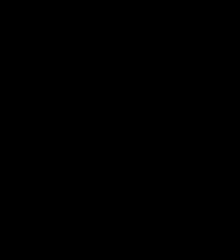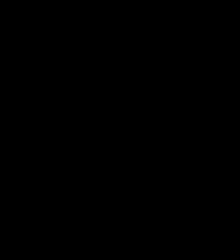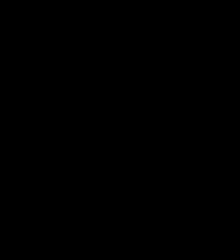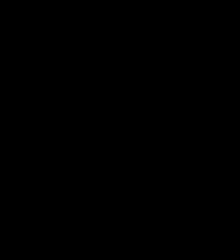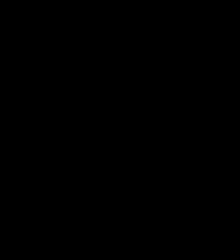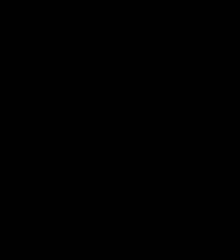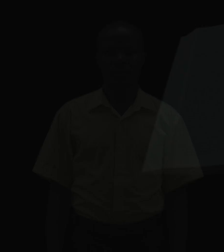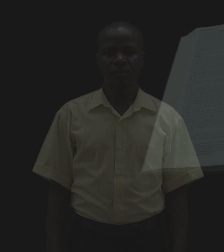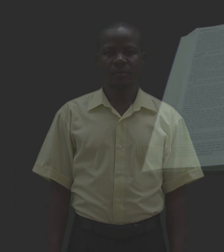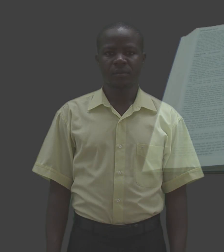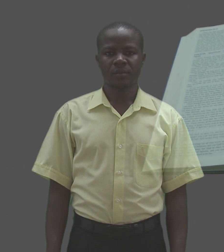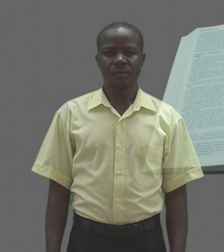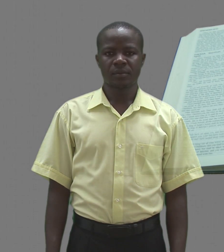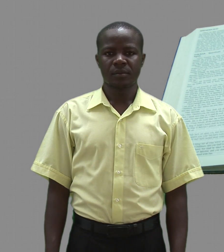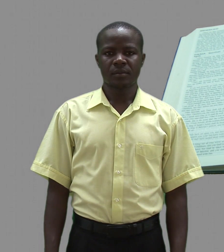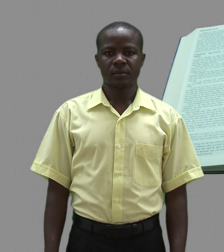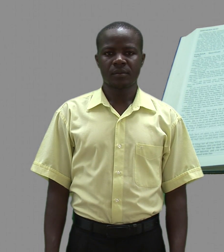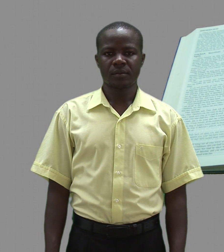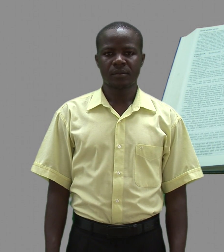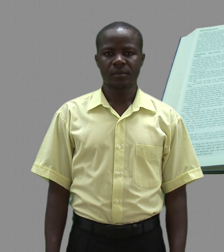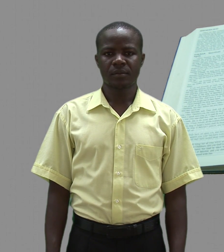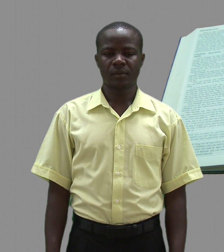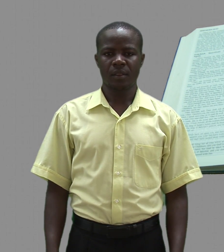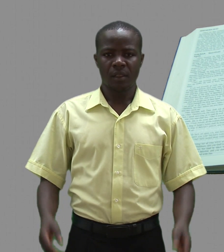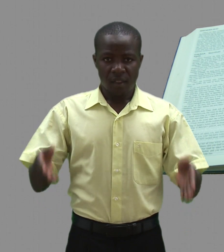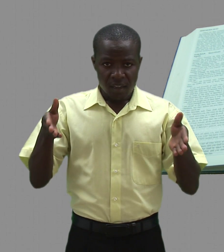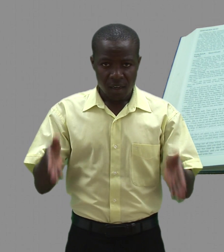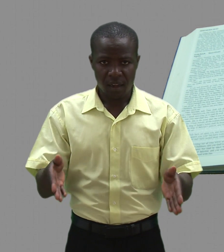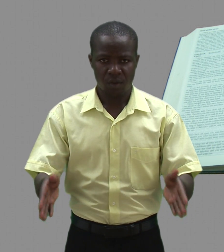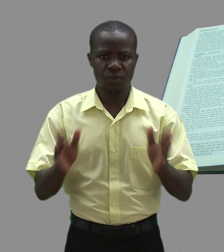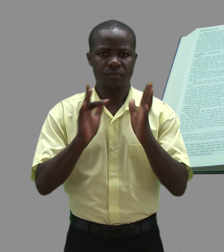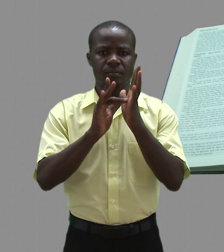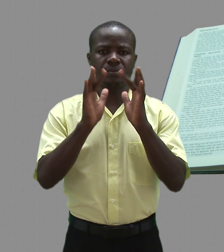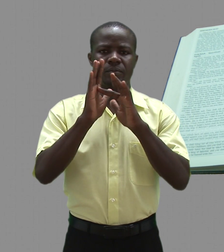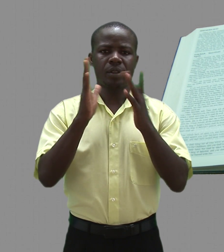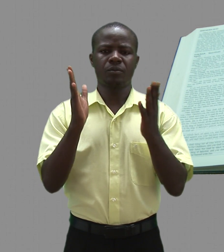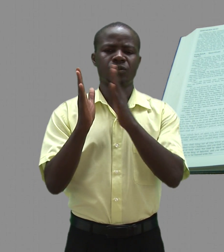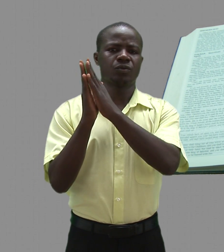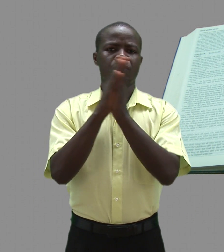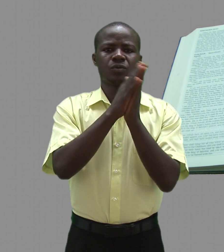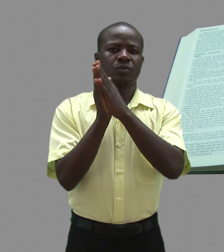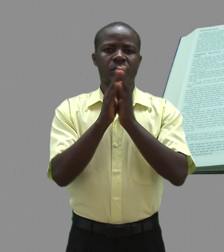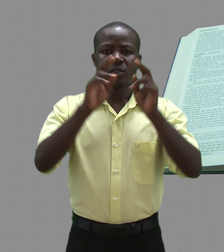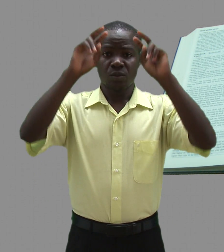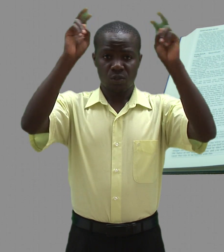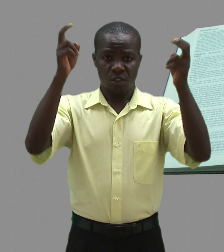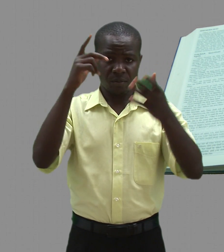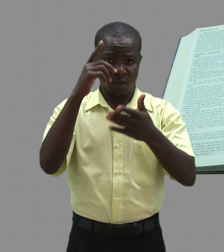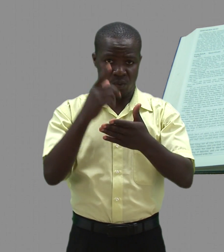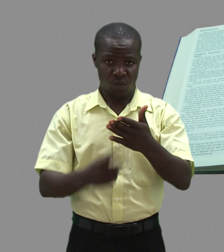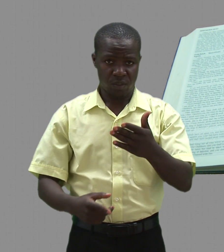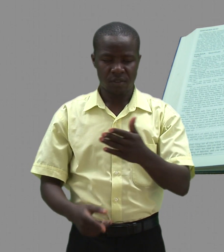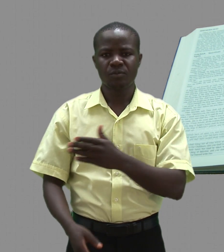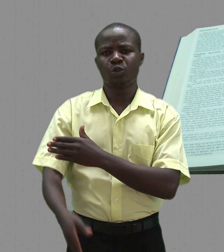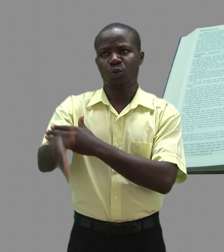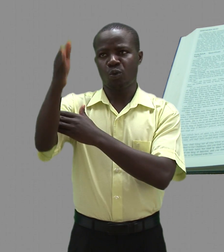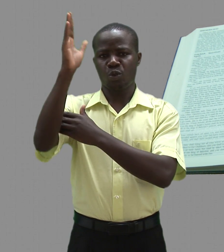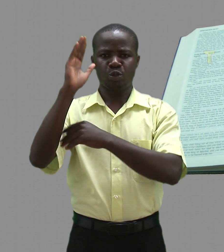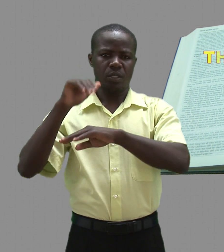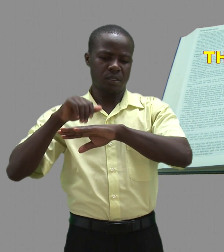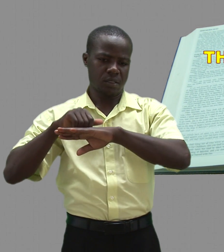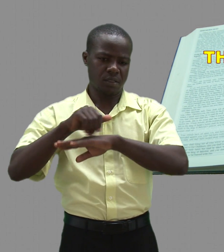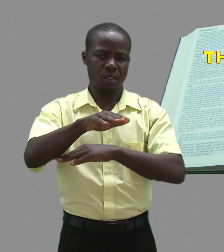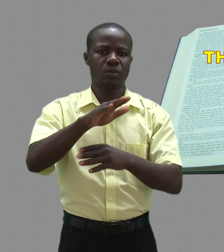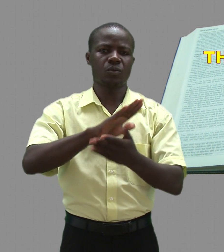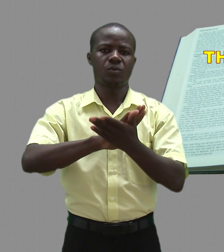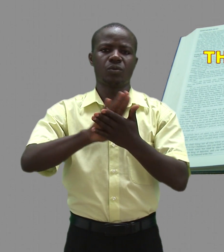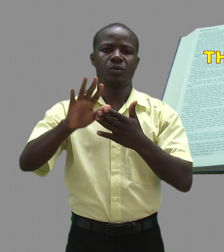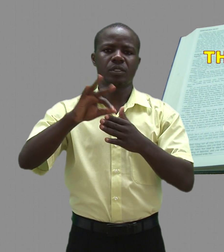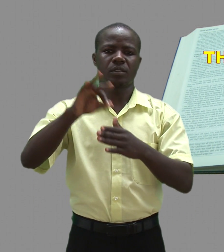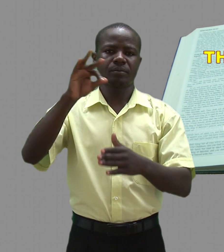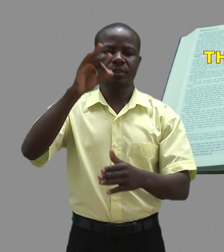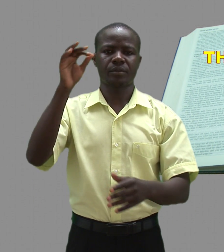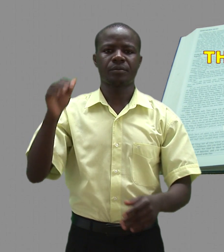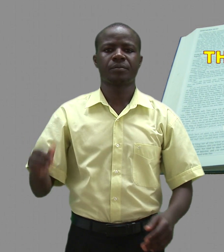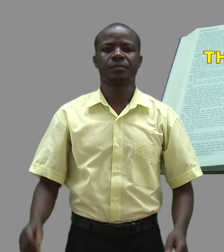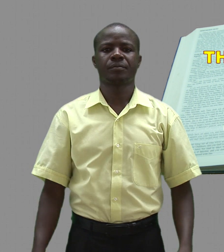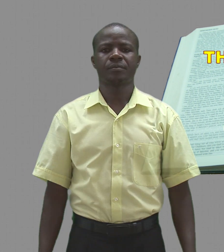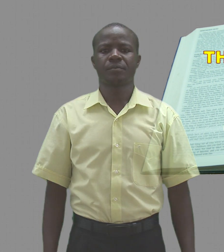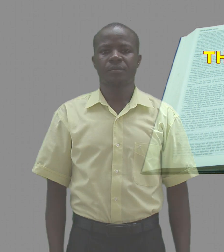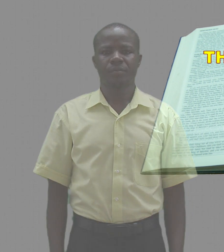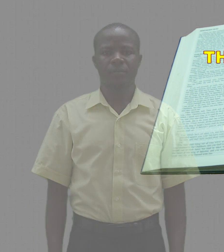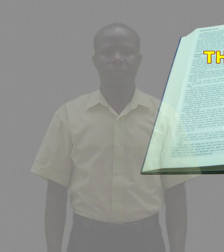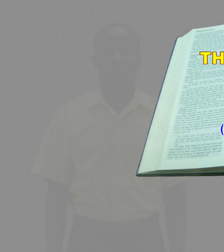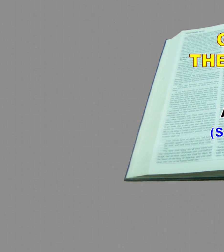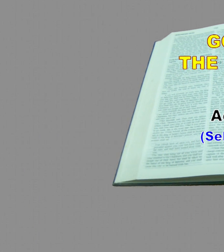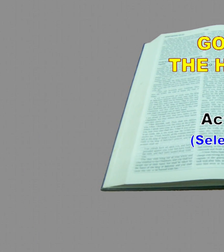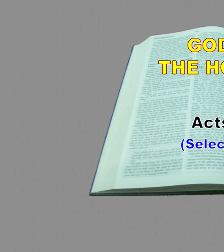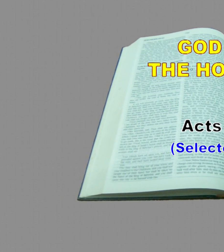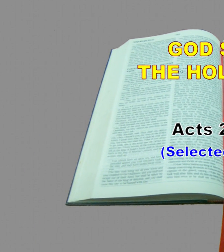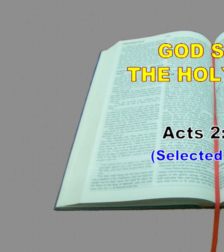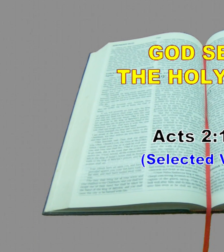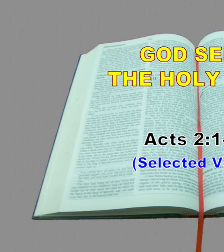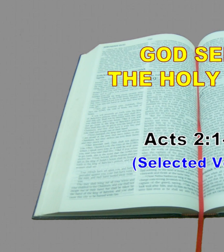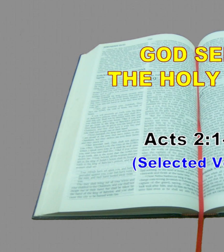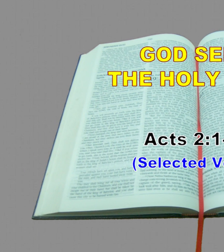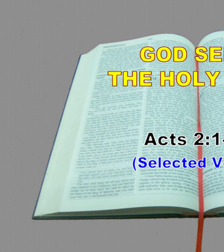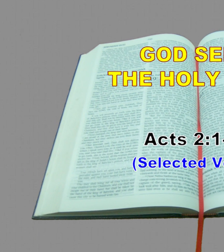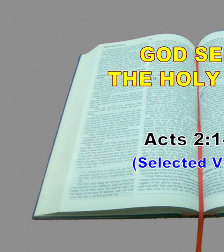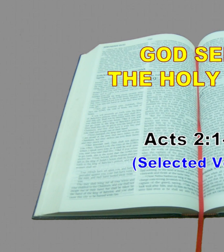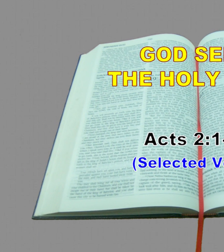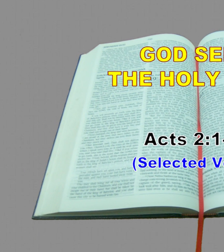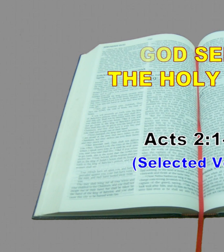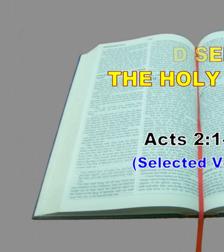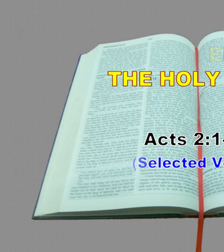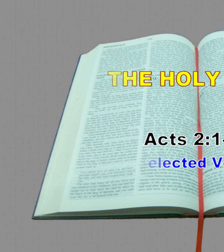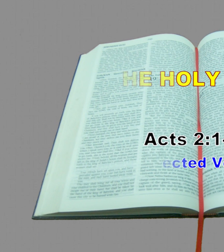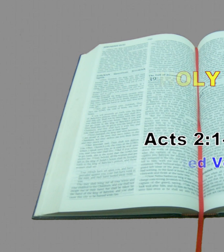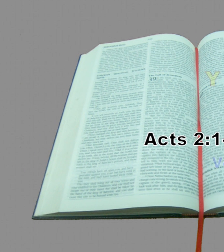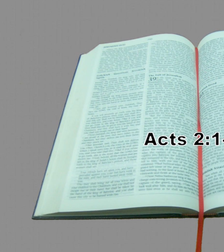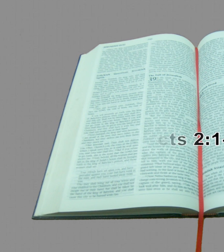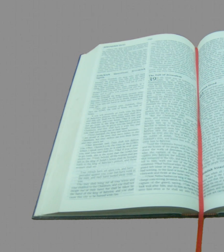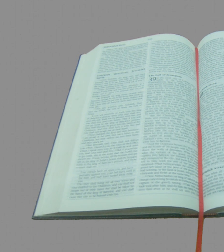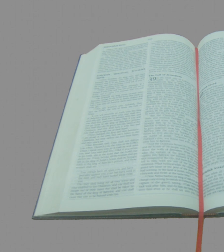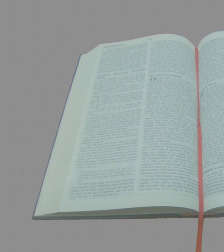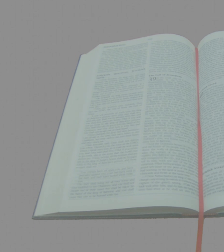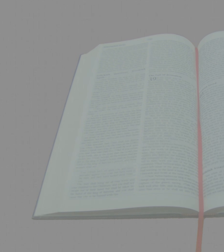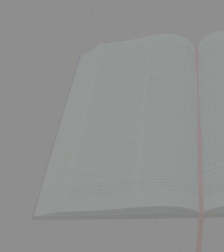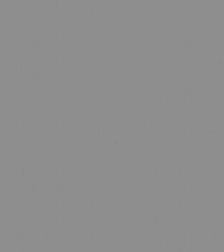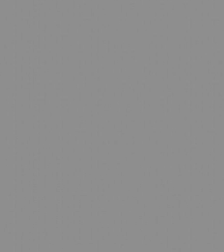God sends the Holy Spirit